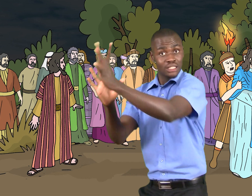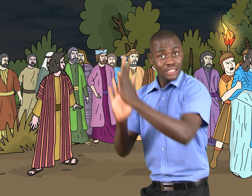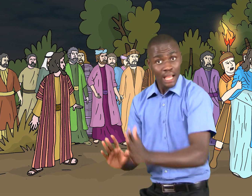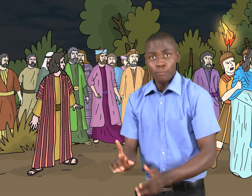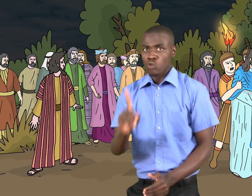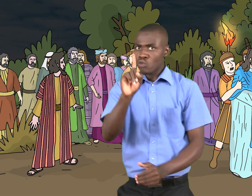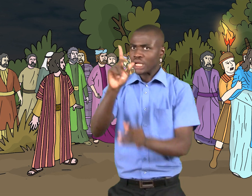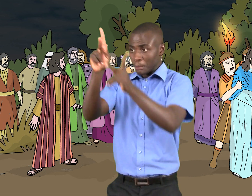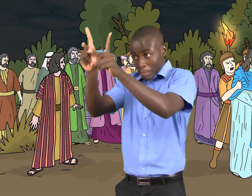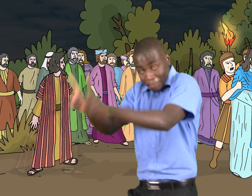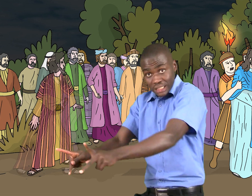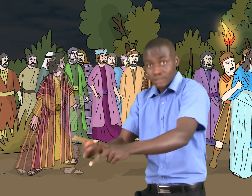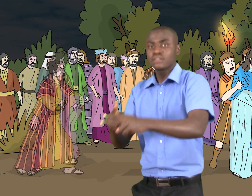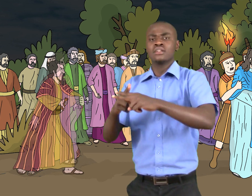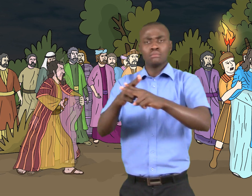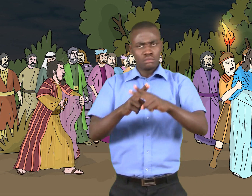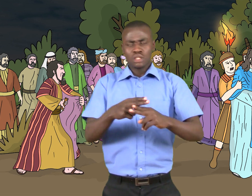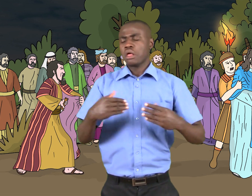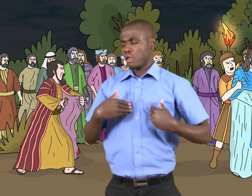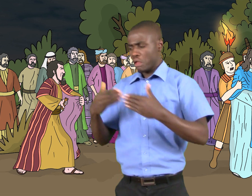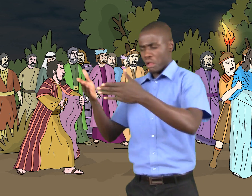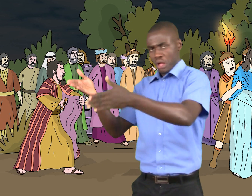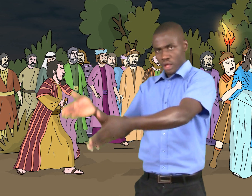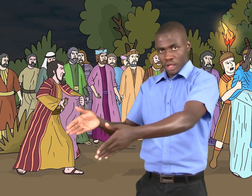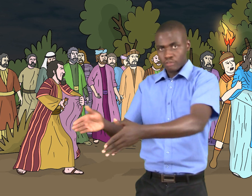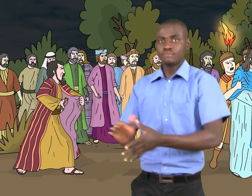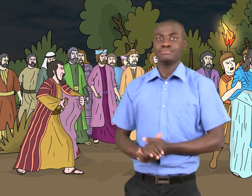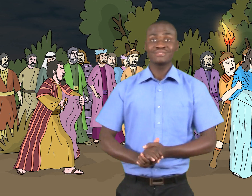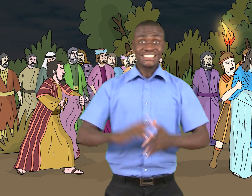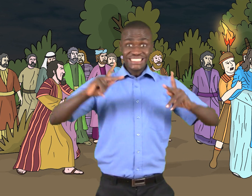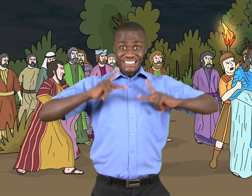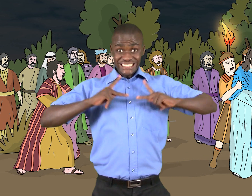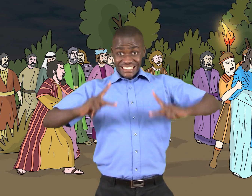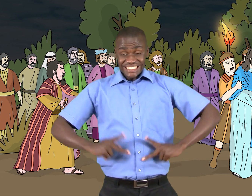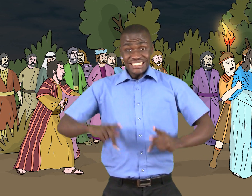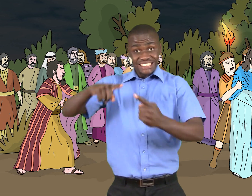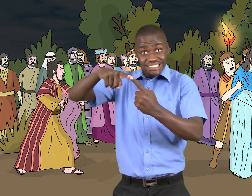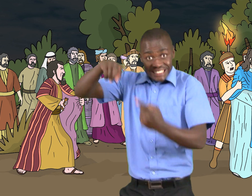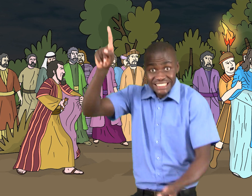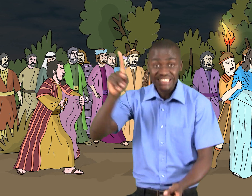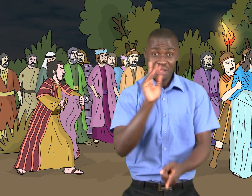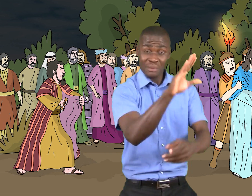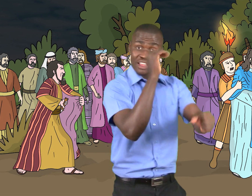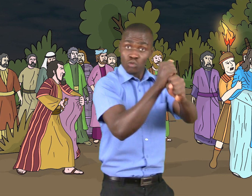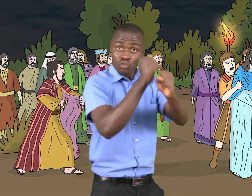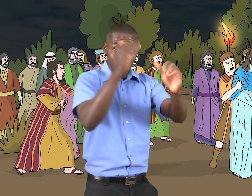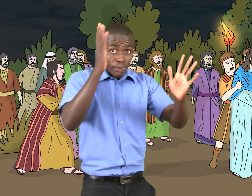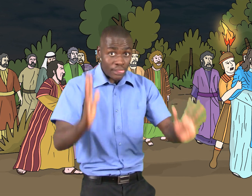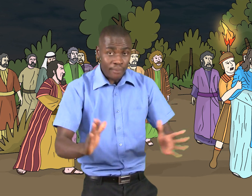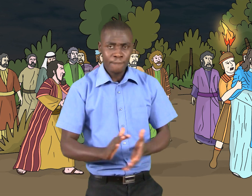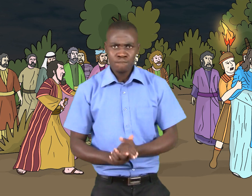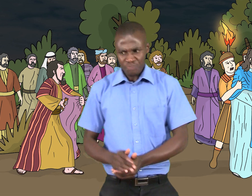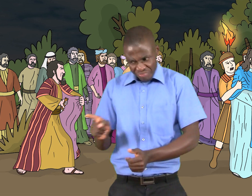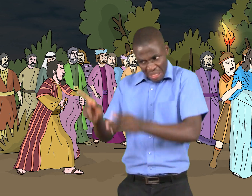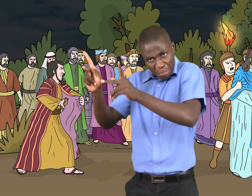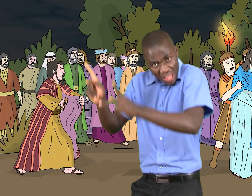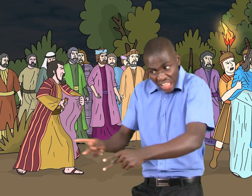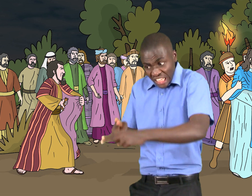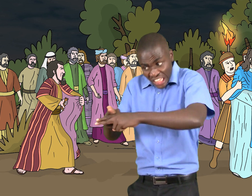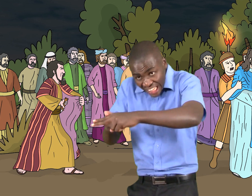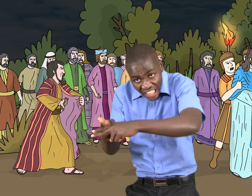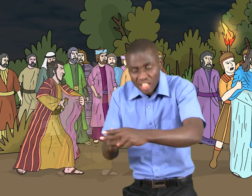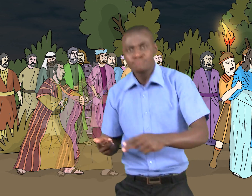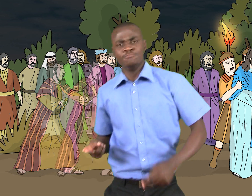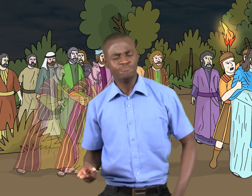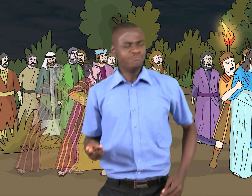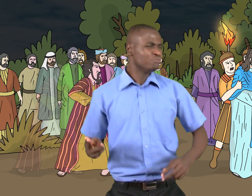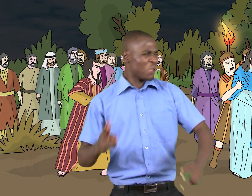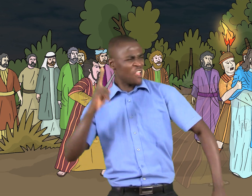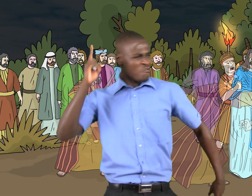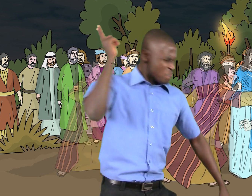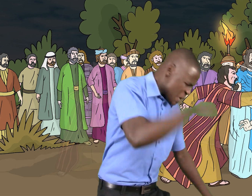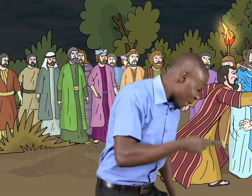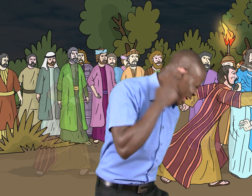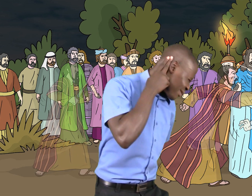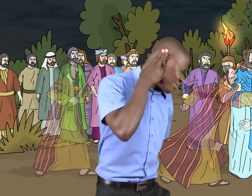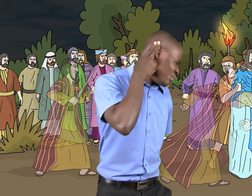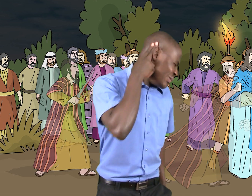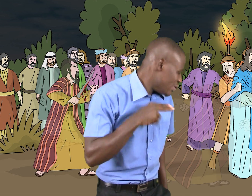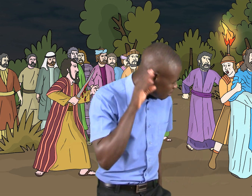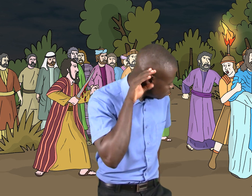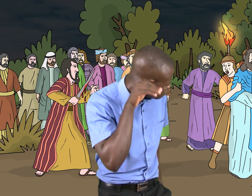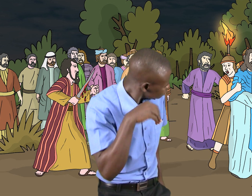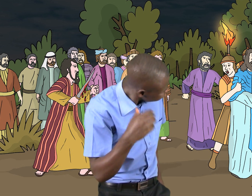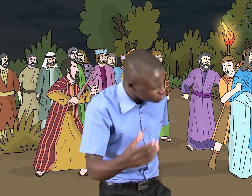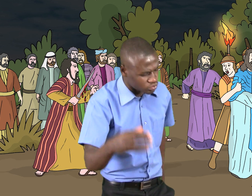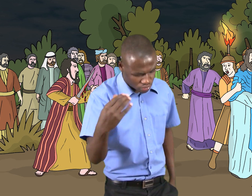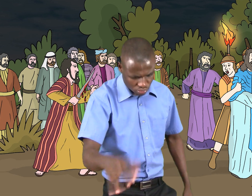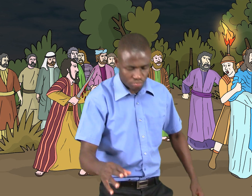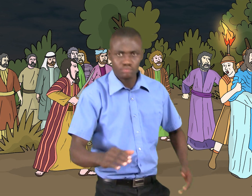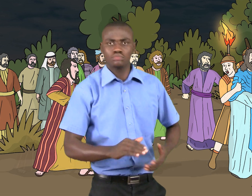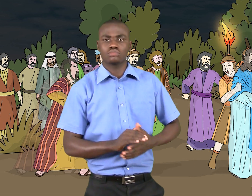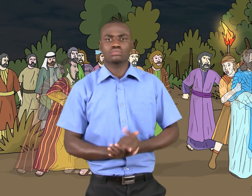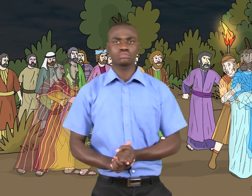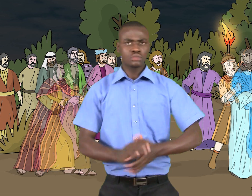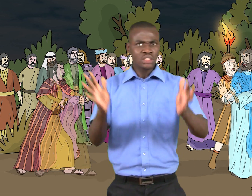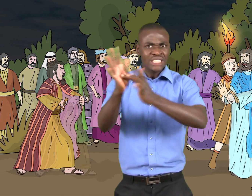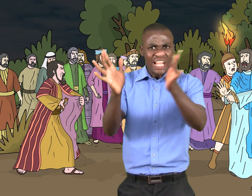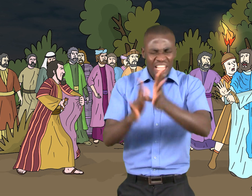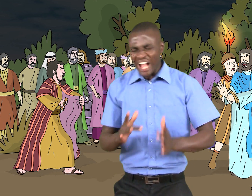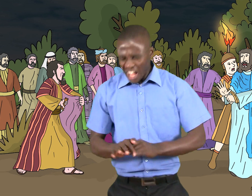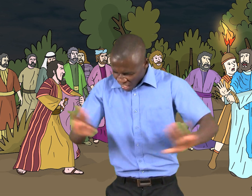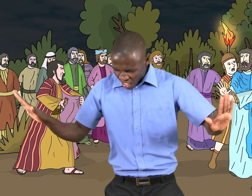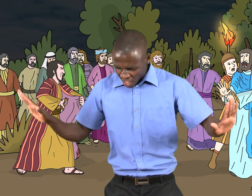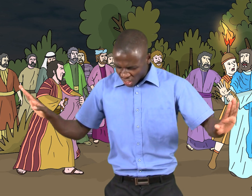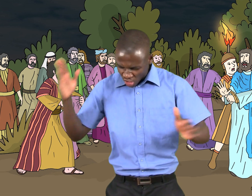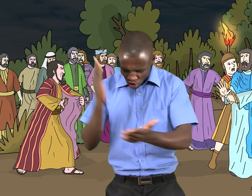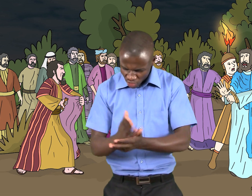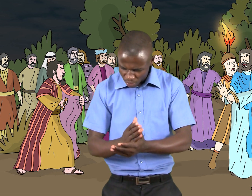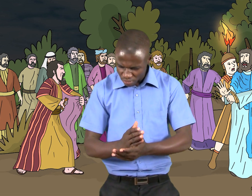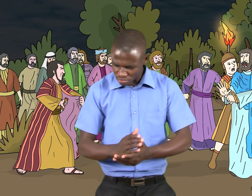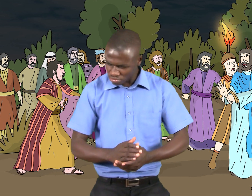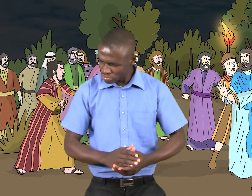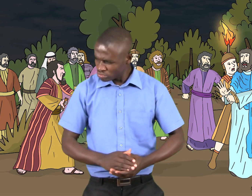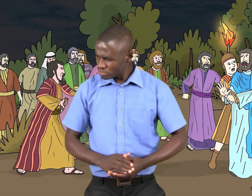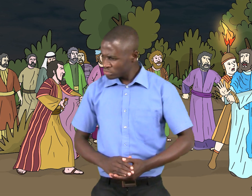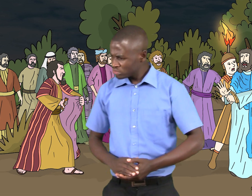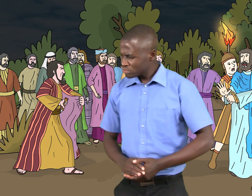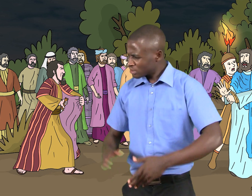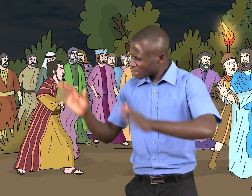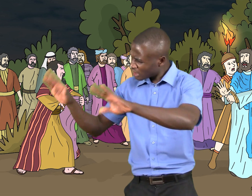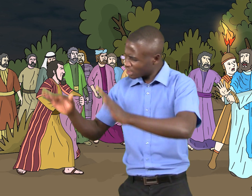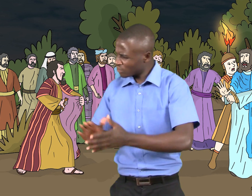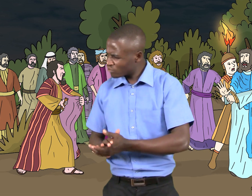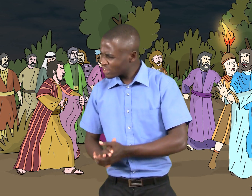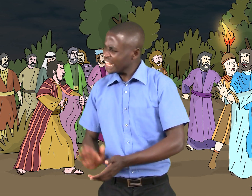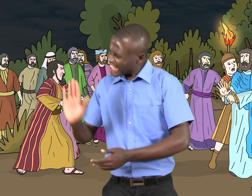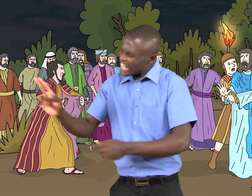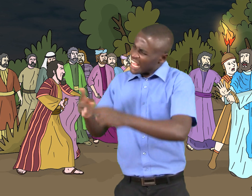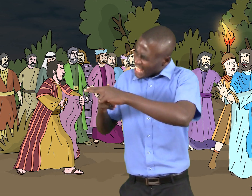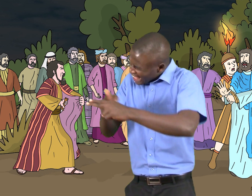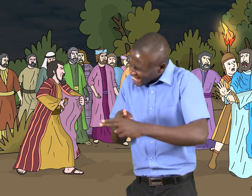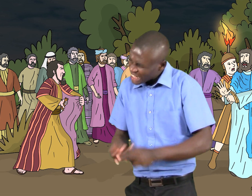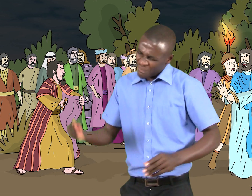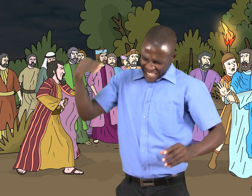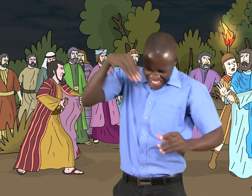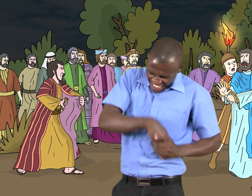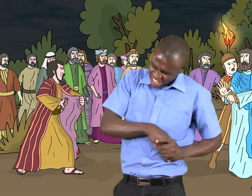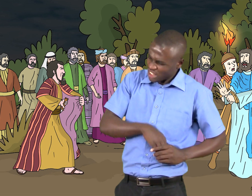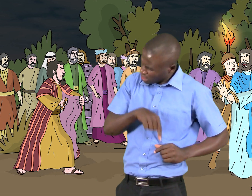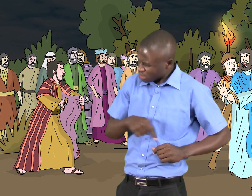At this, one of Jesus’ companions drew his sword and struck the servant of the high priest, cutting off his ear.